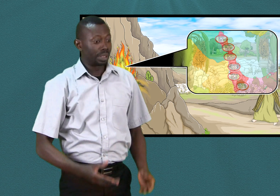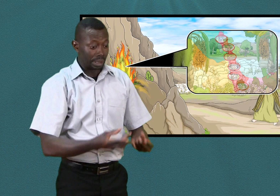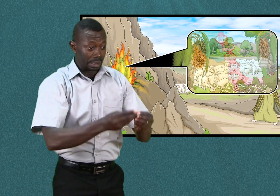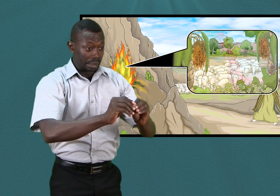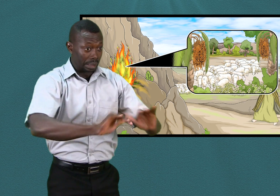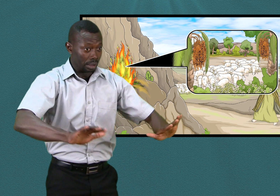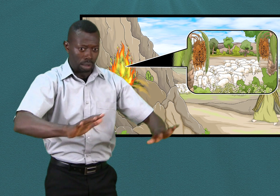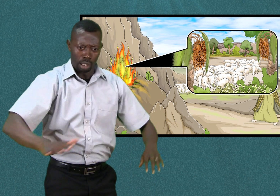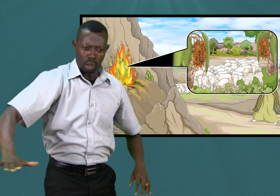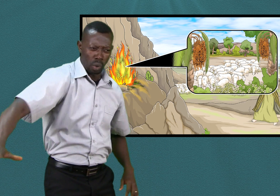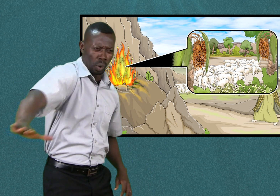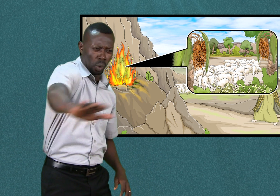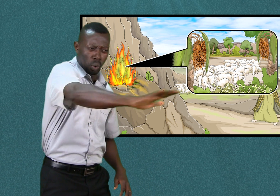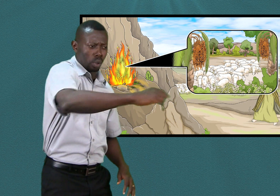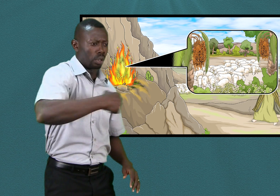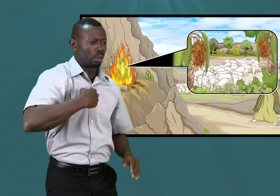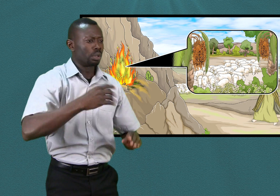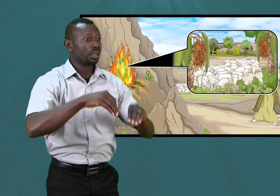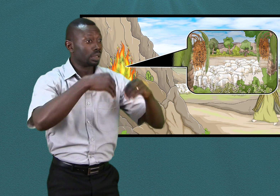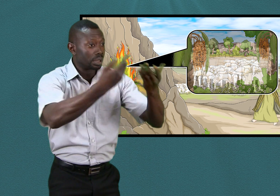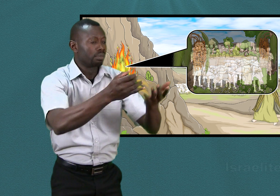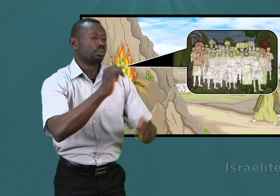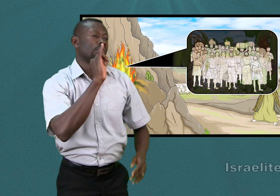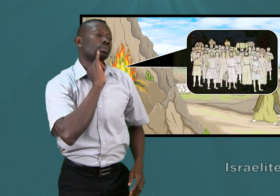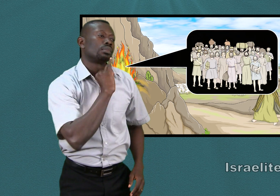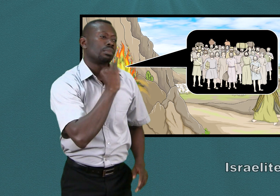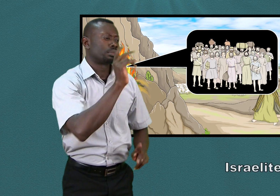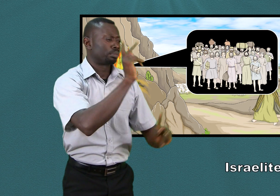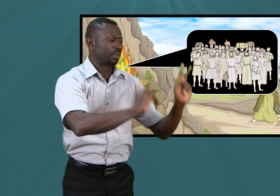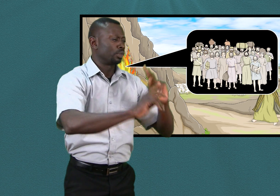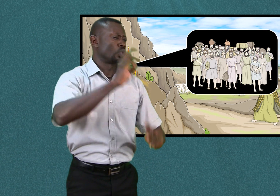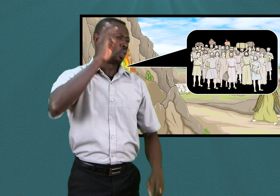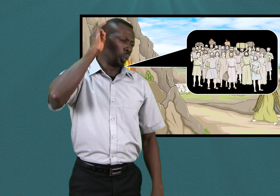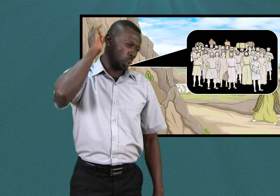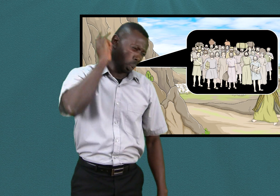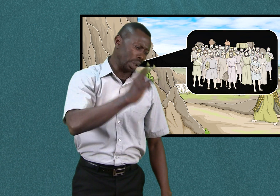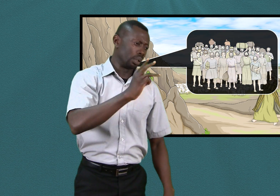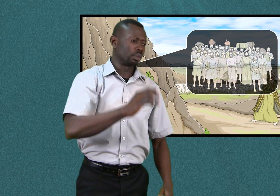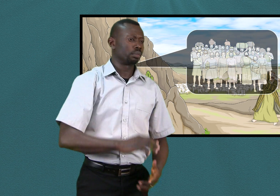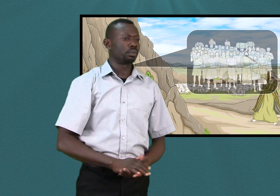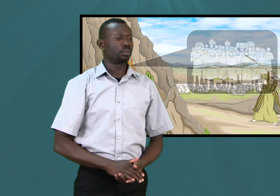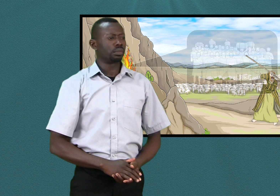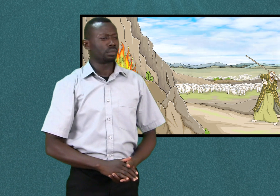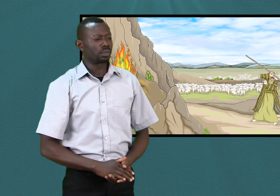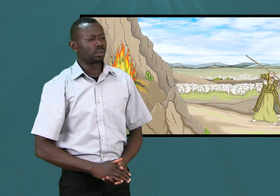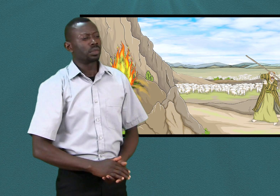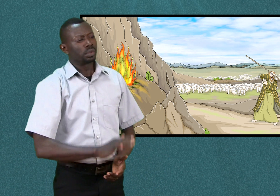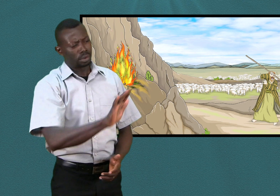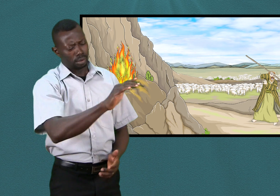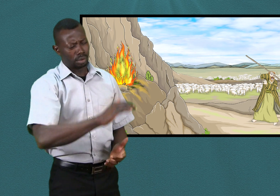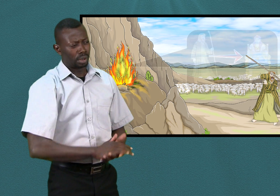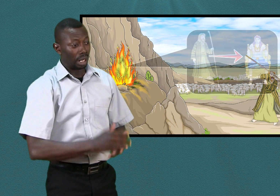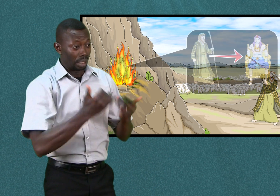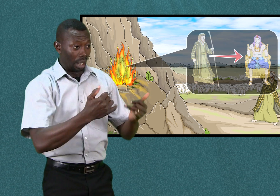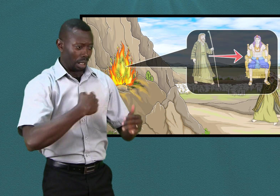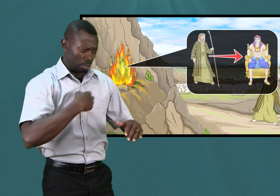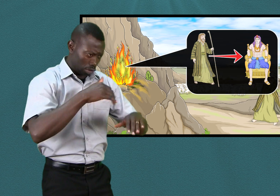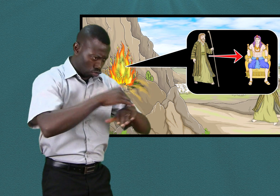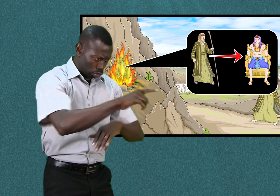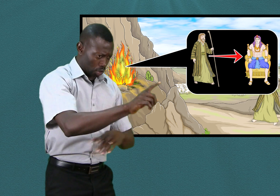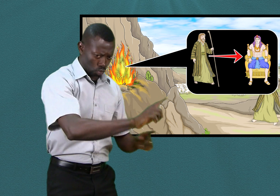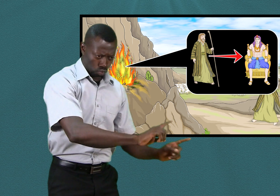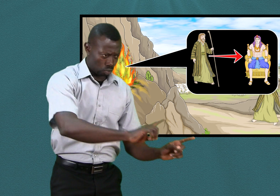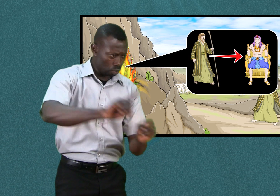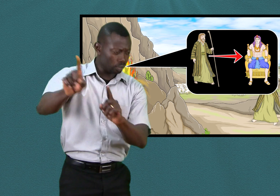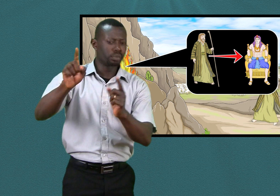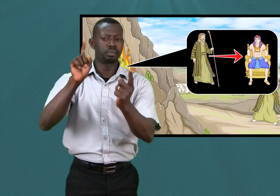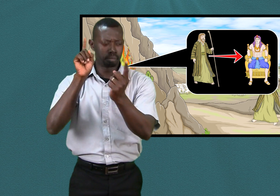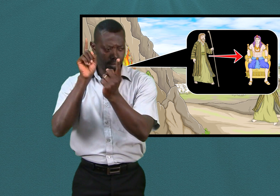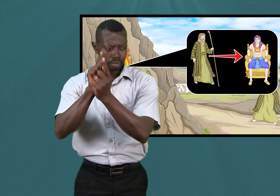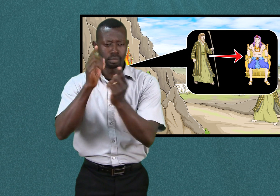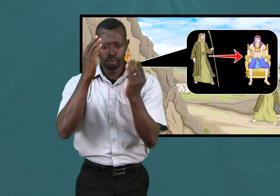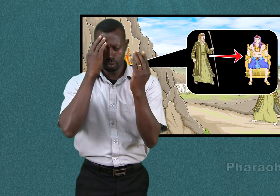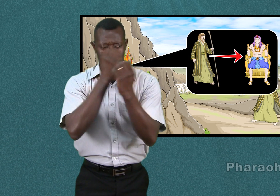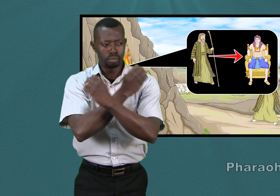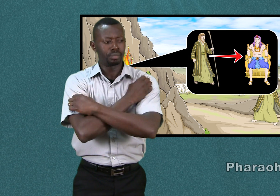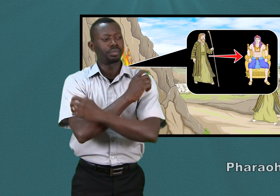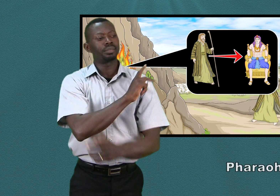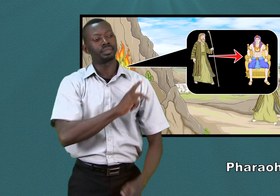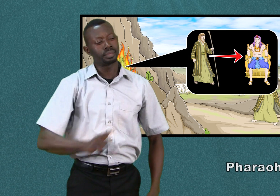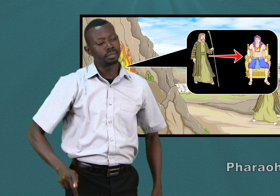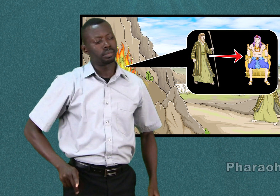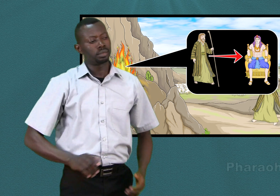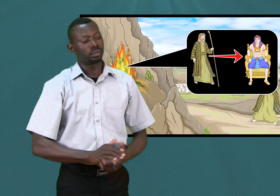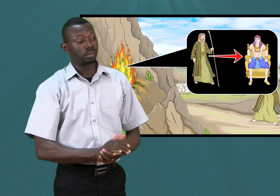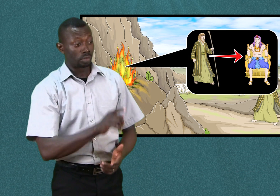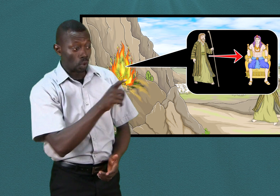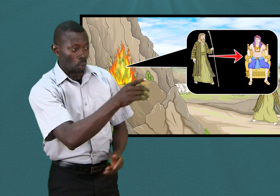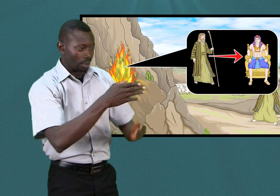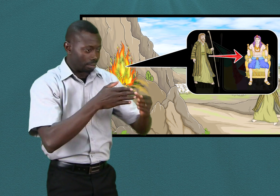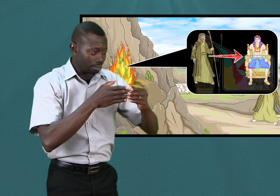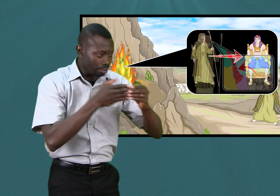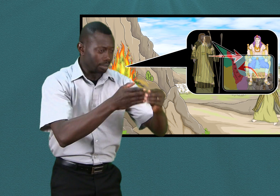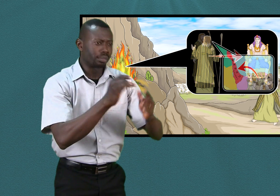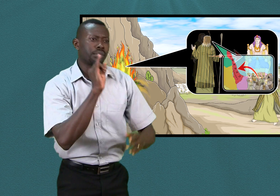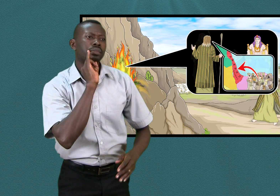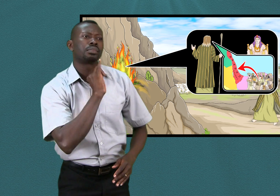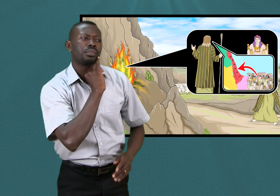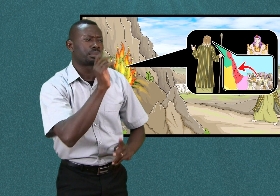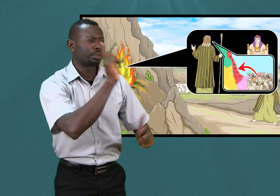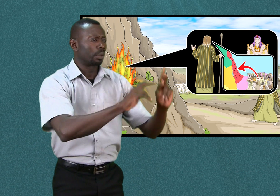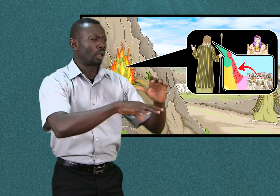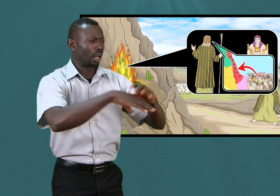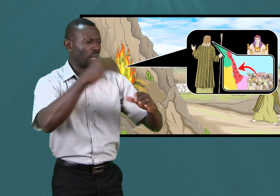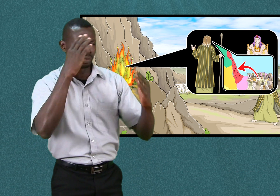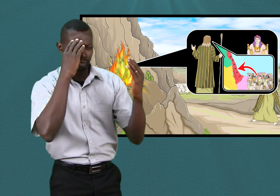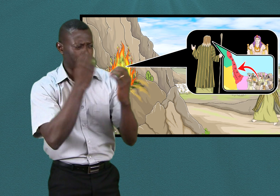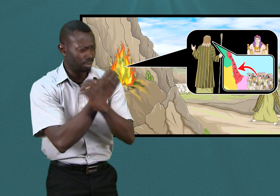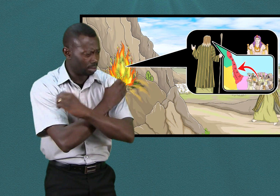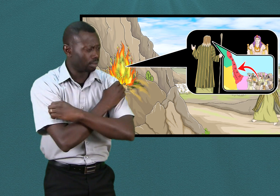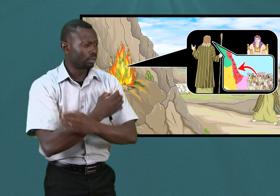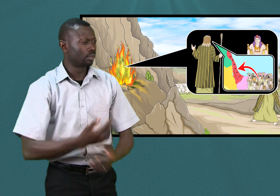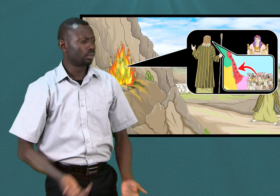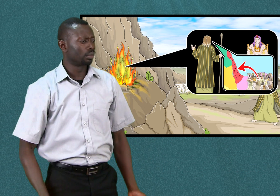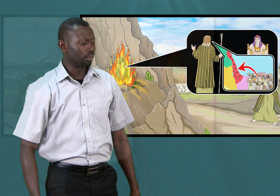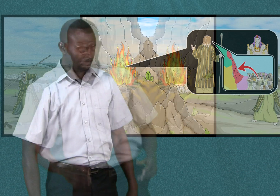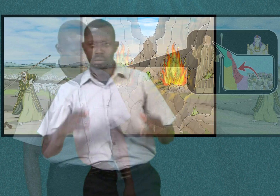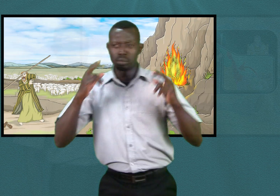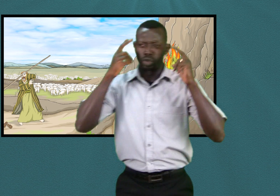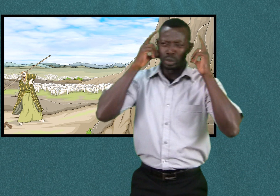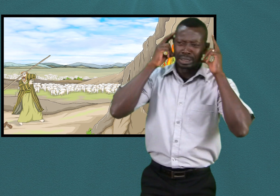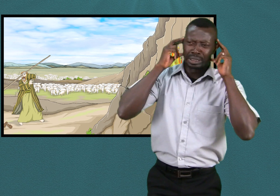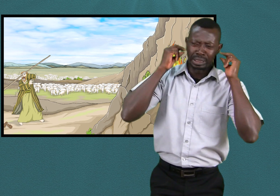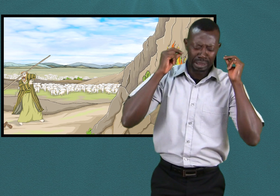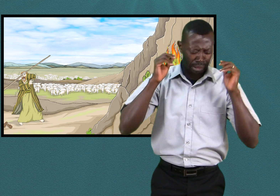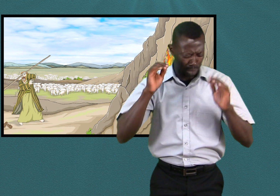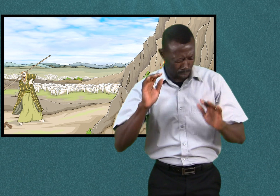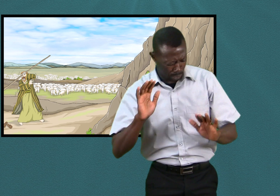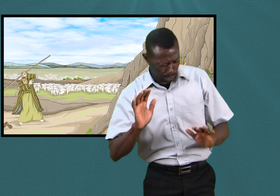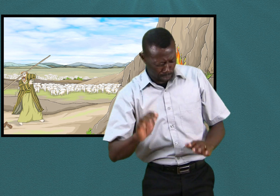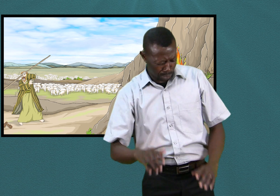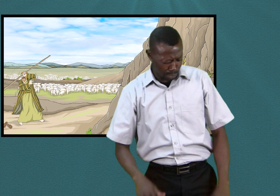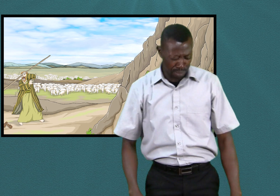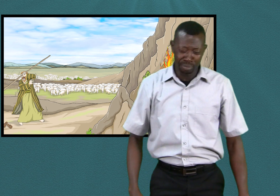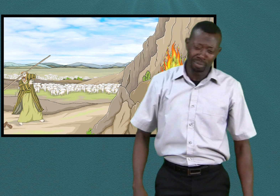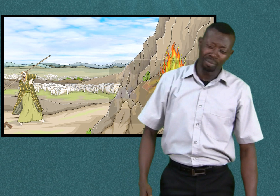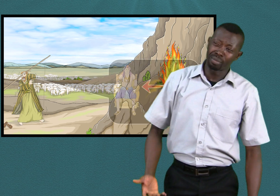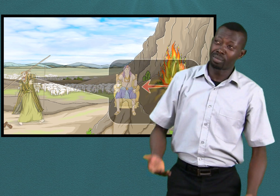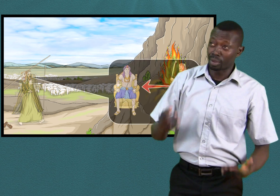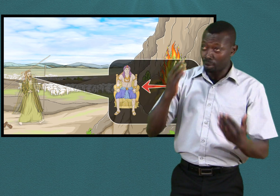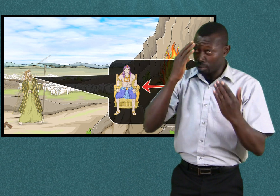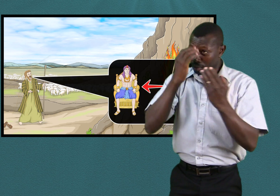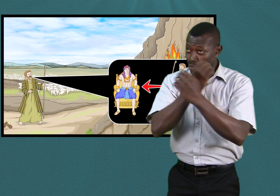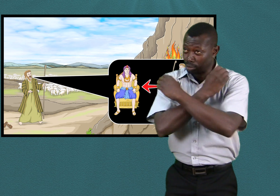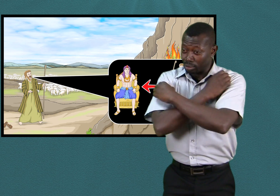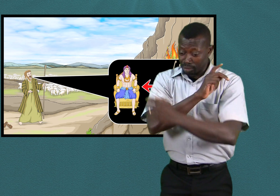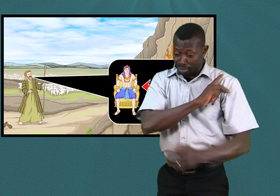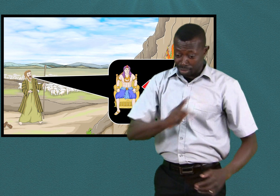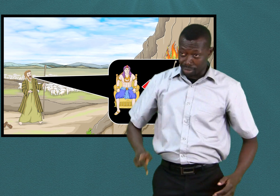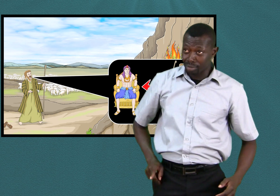And now the cry of the Israelites has reached Me, and I have seen how severely the Egyptians are oppressing them. Therefore, go! I am sending you to Pharaoh to bring My people the Israelites out of Egypt.”